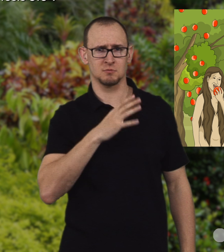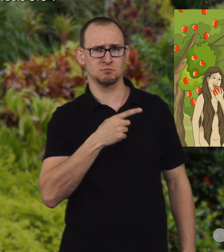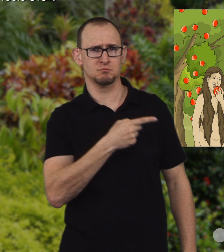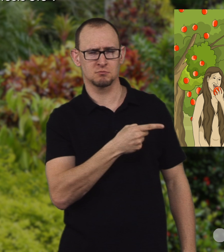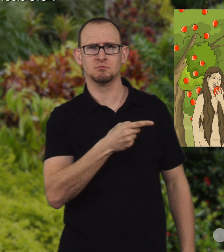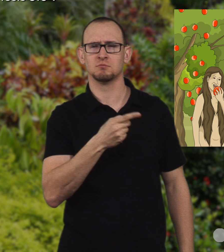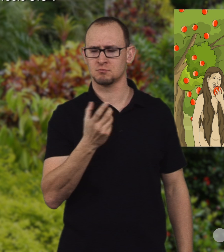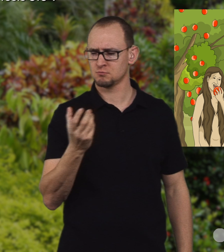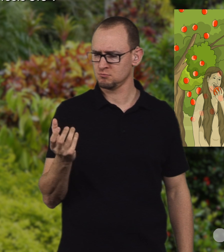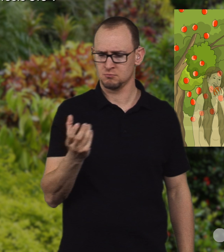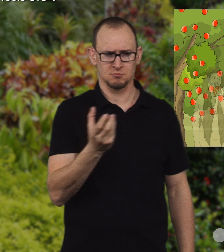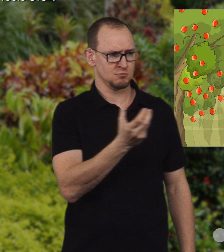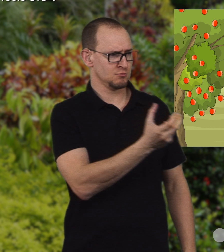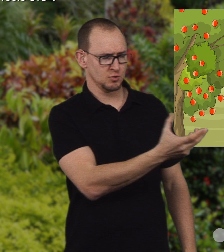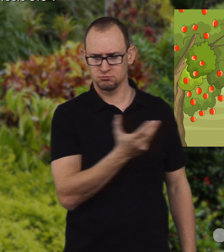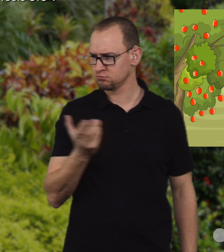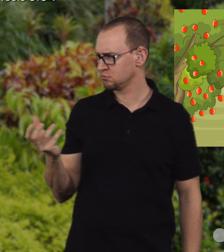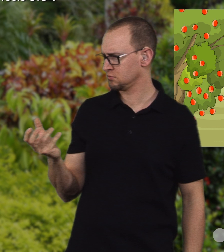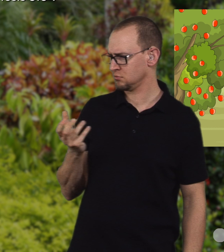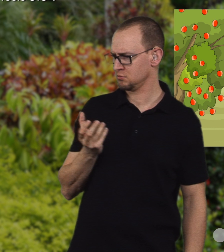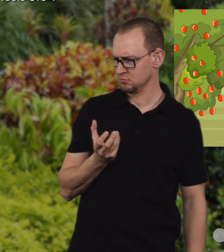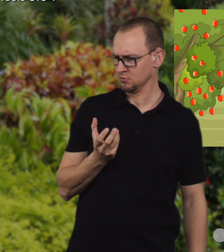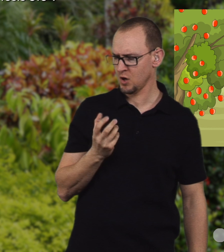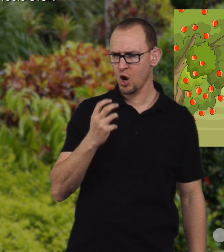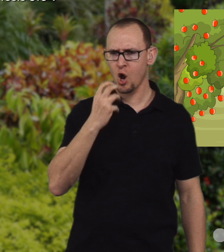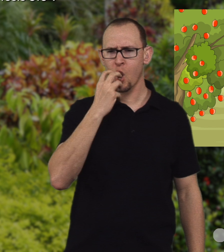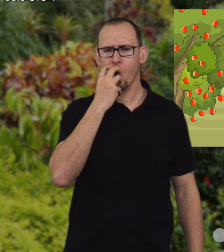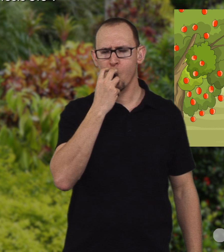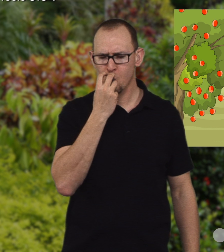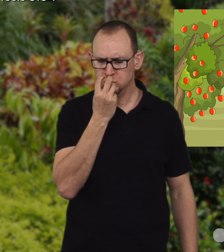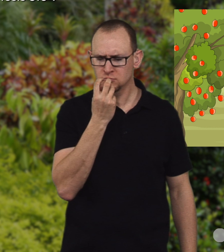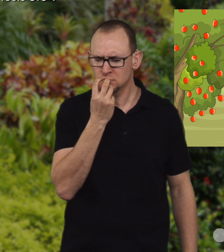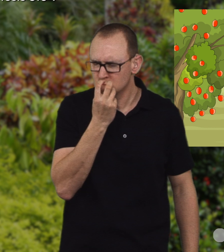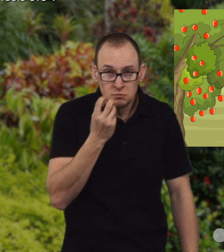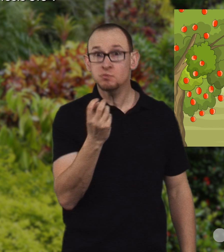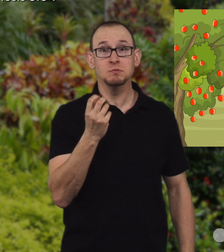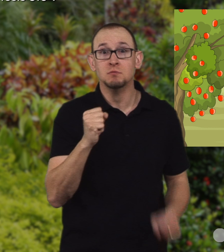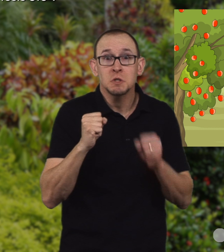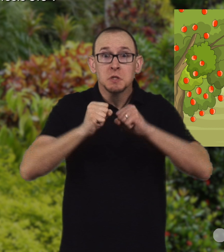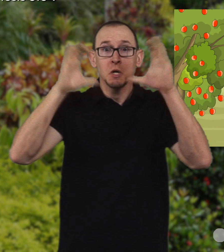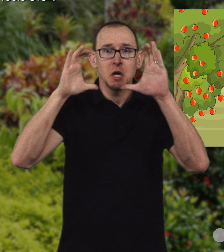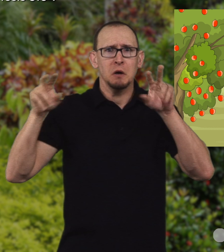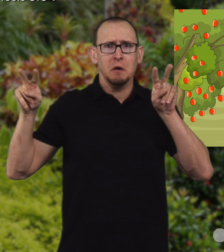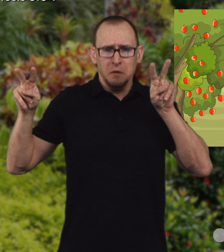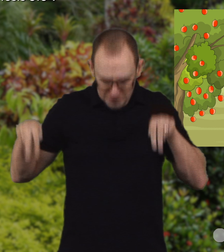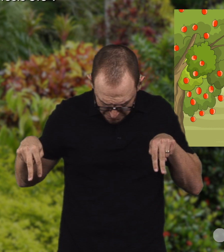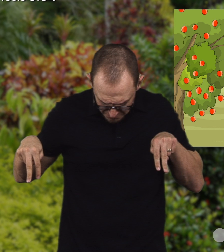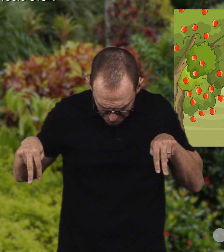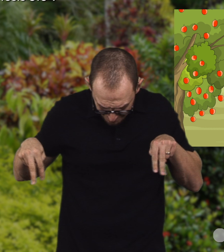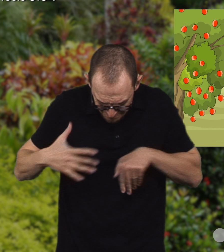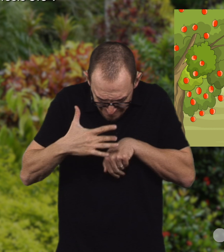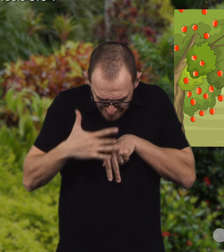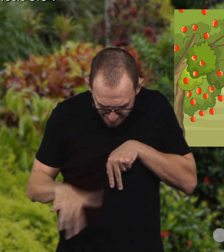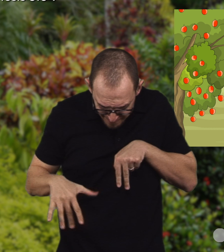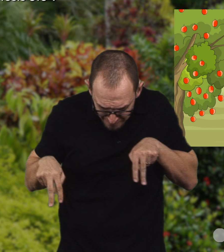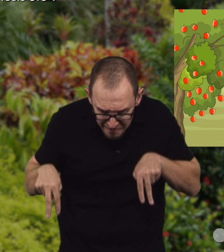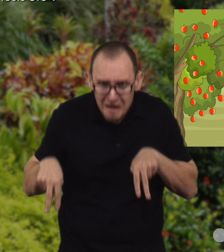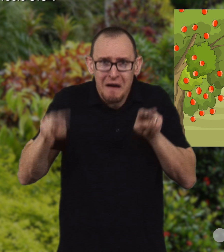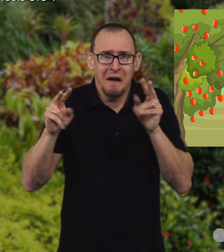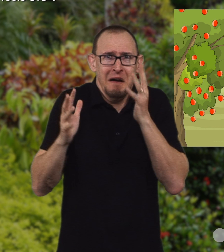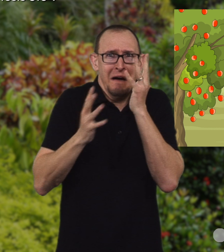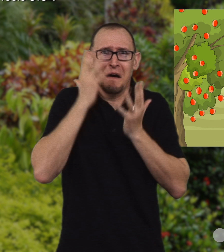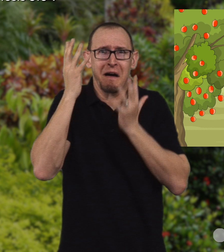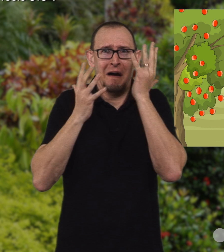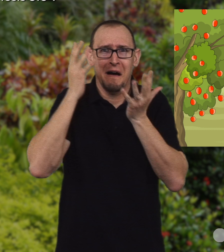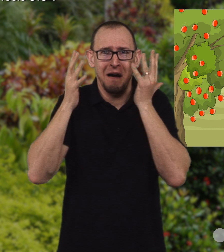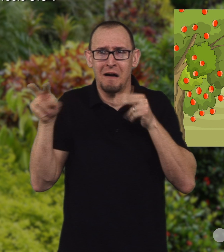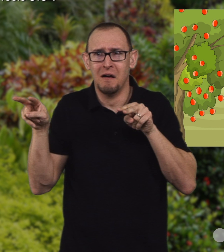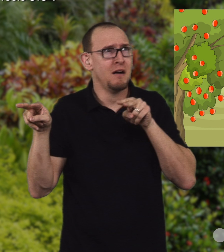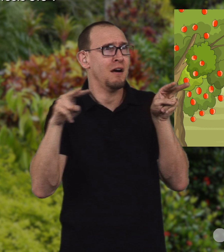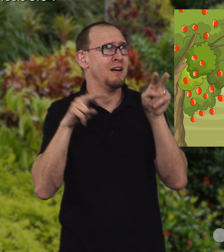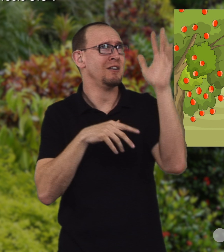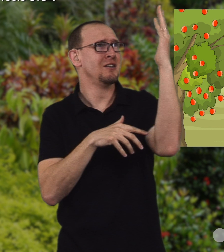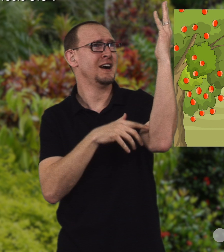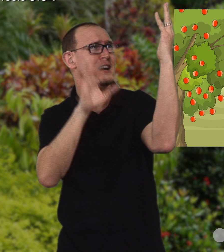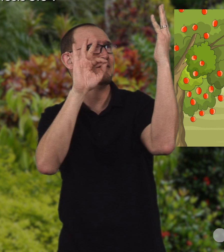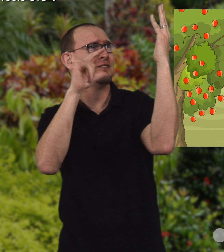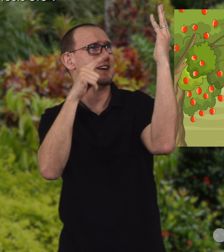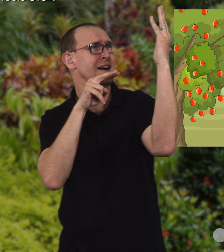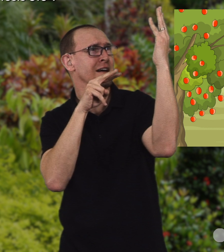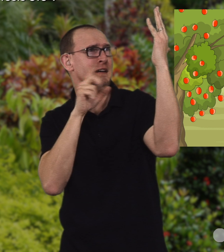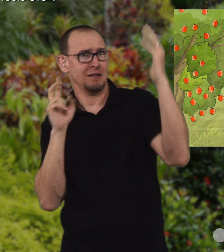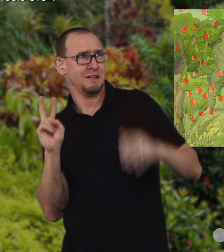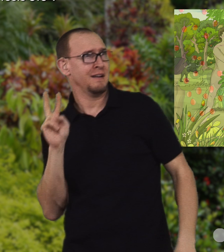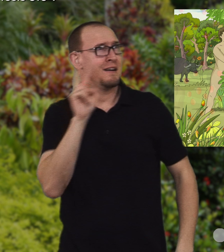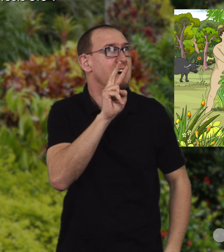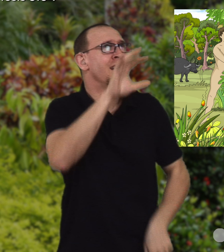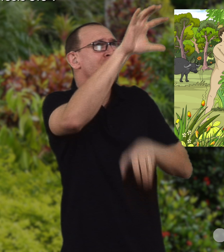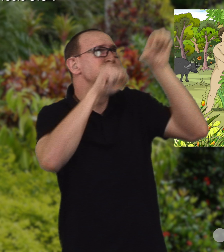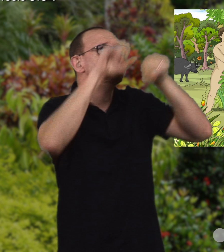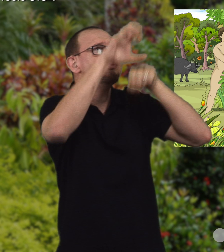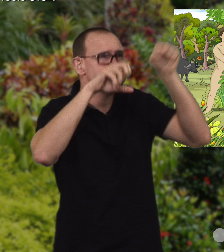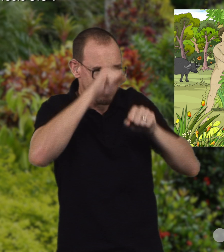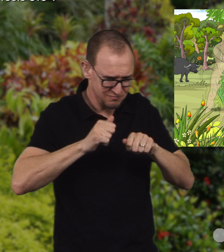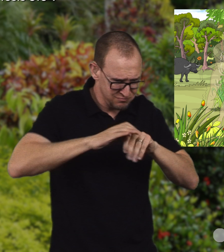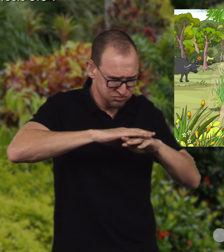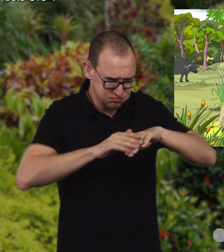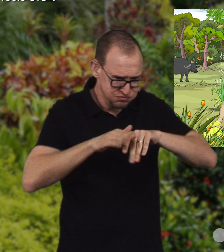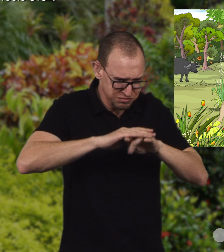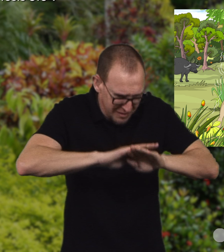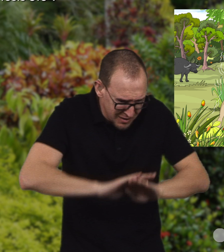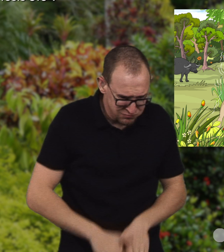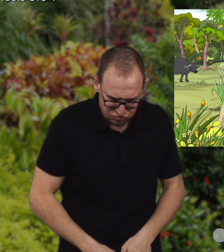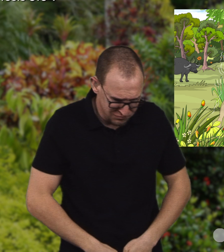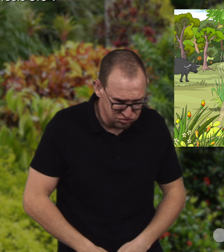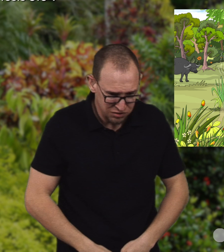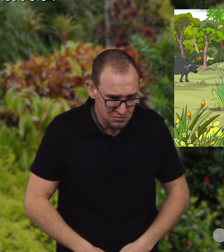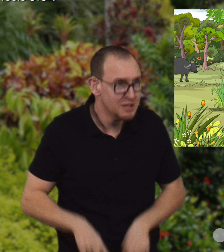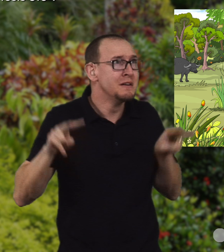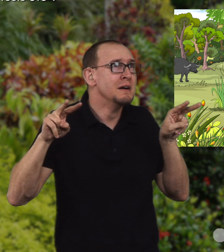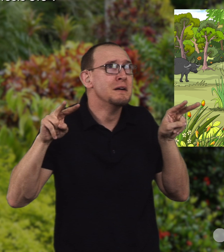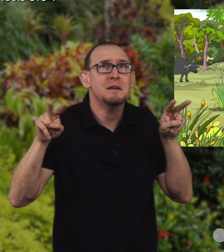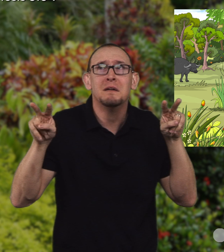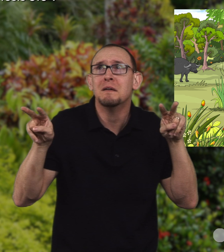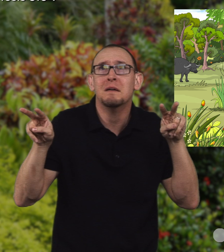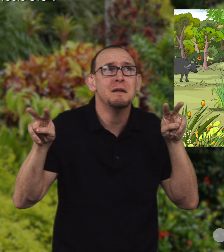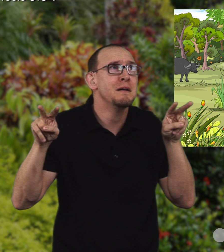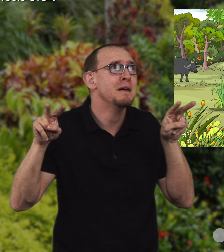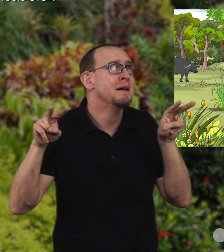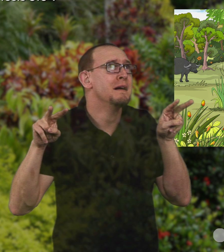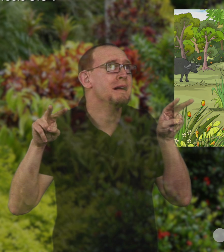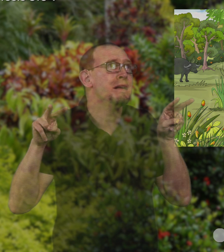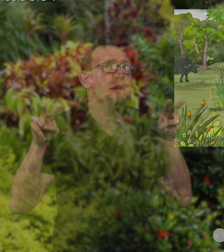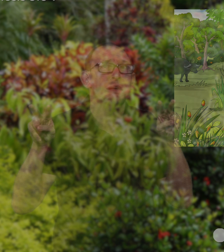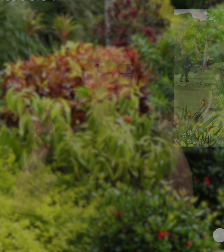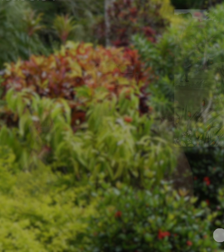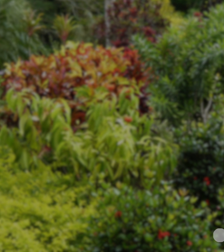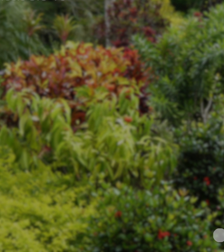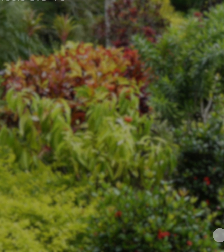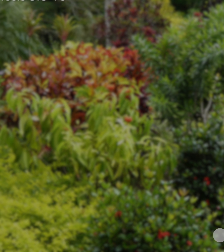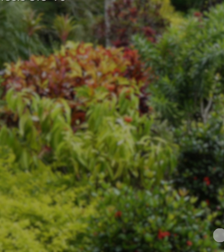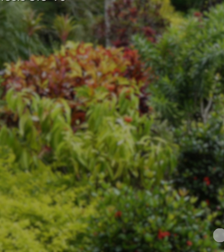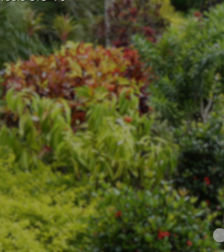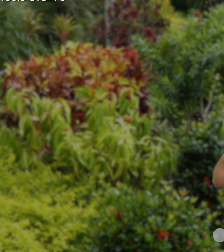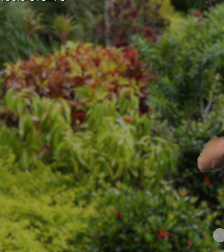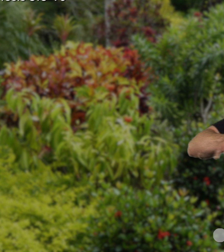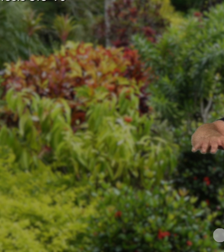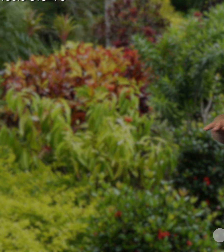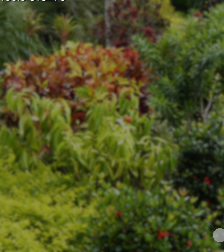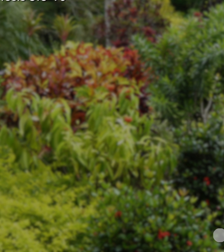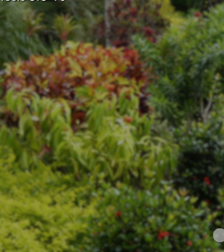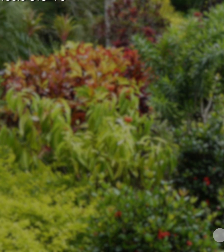She also gave some to her husband who was with her, and he ate it. And the eyes of both of them were opened, and they knew that they were naked; so they sewed together fig leaves and made coverings for themselves.